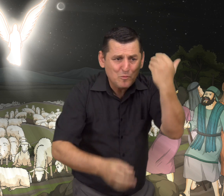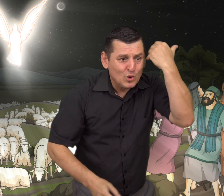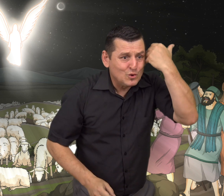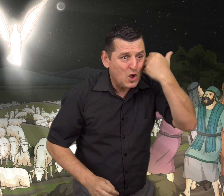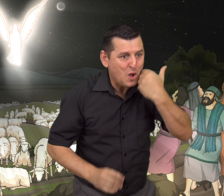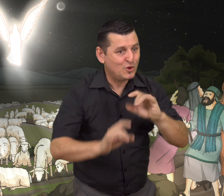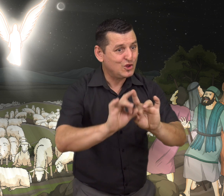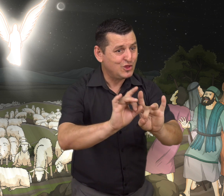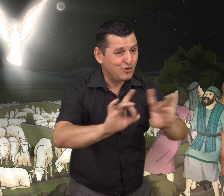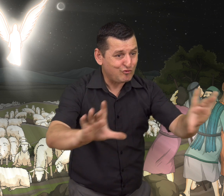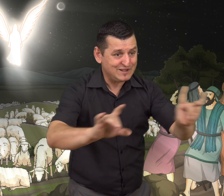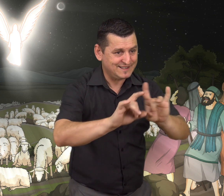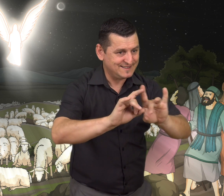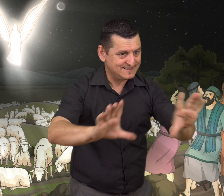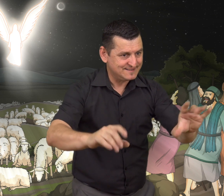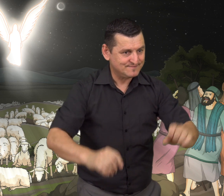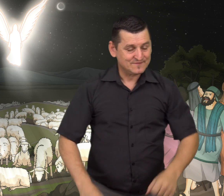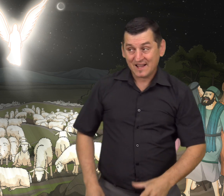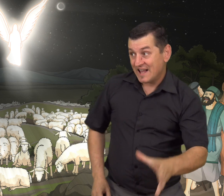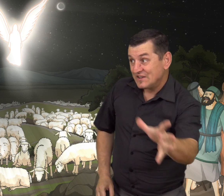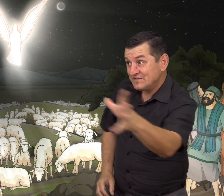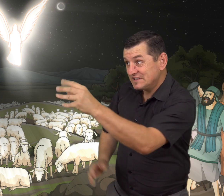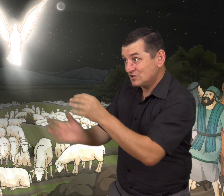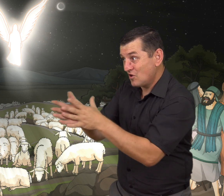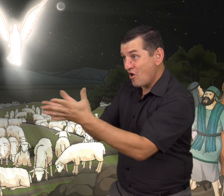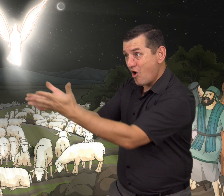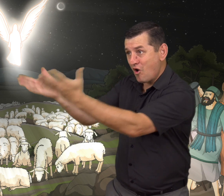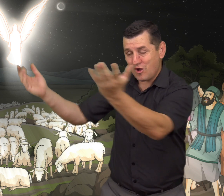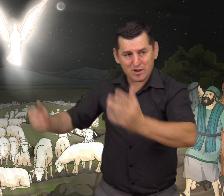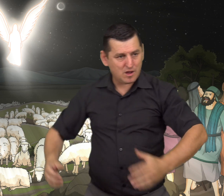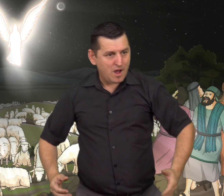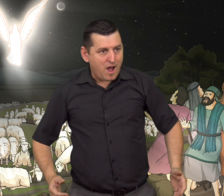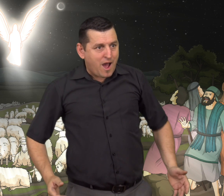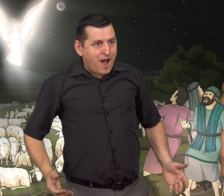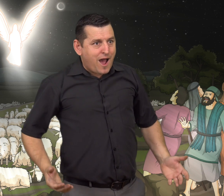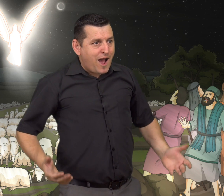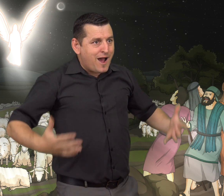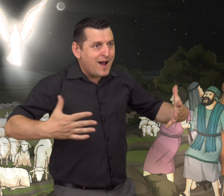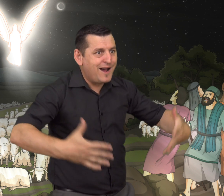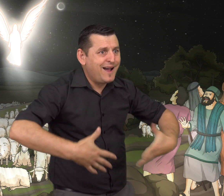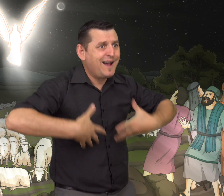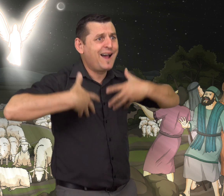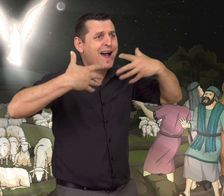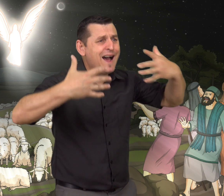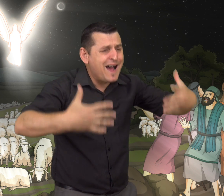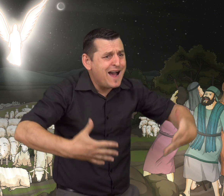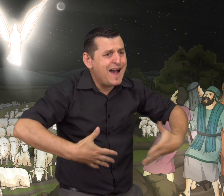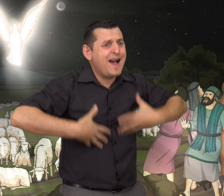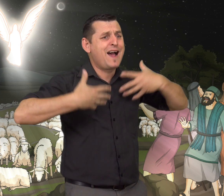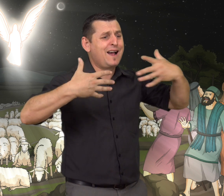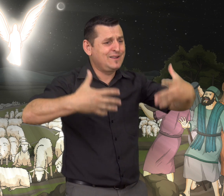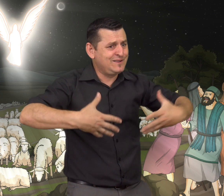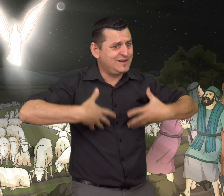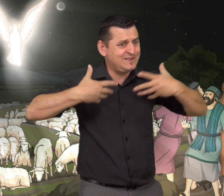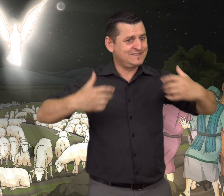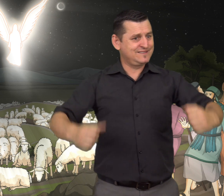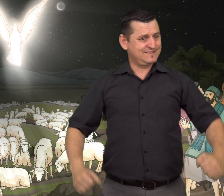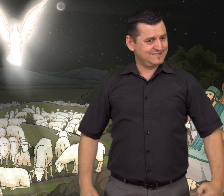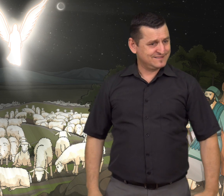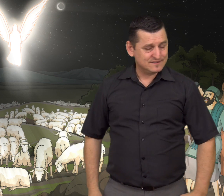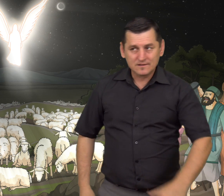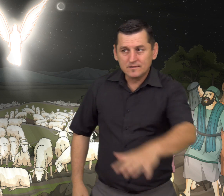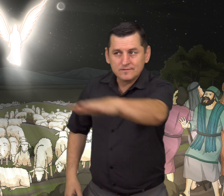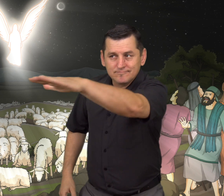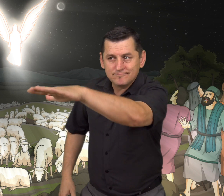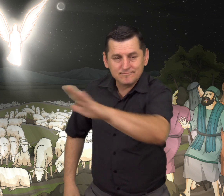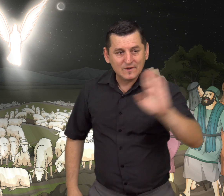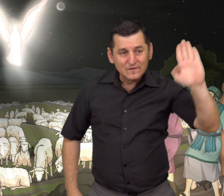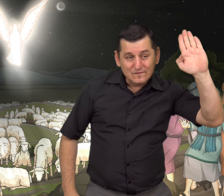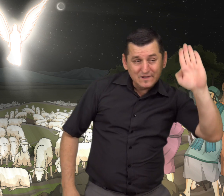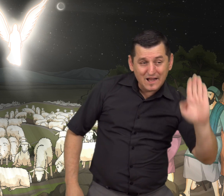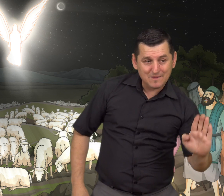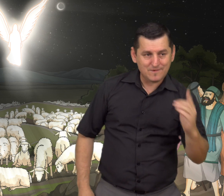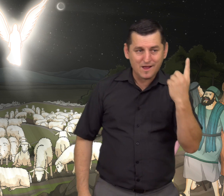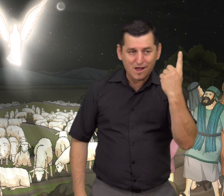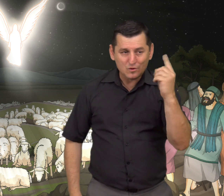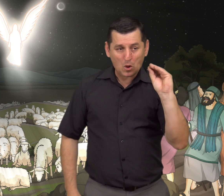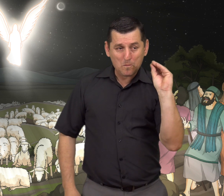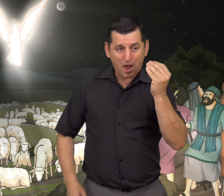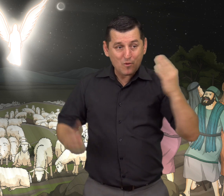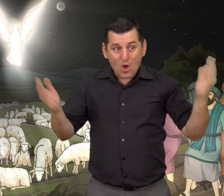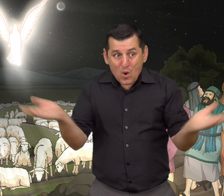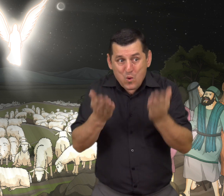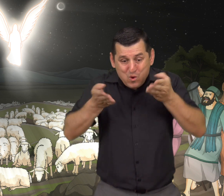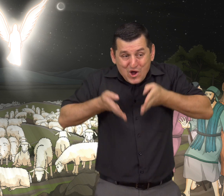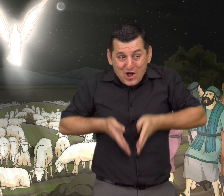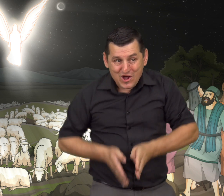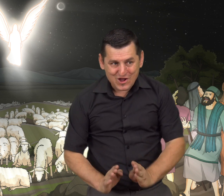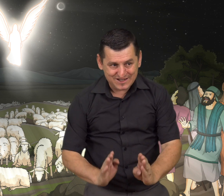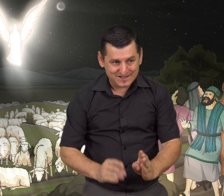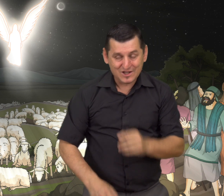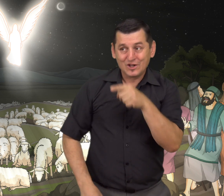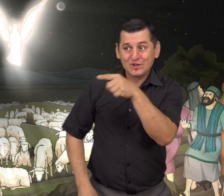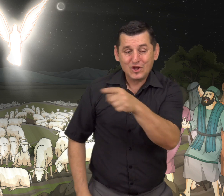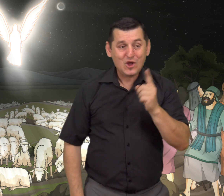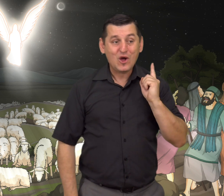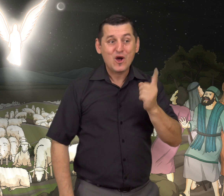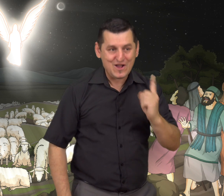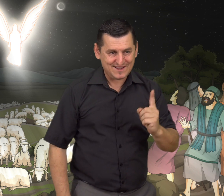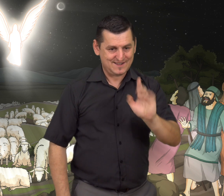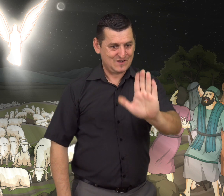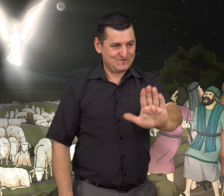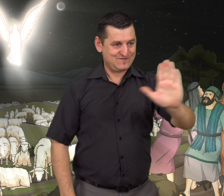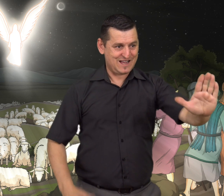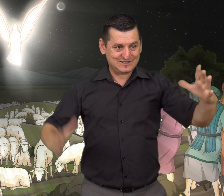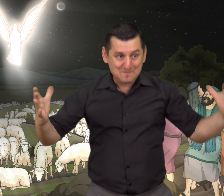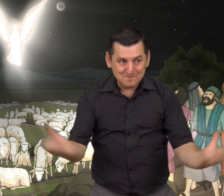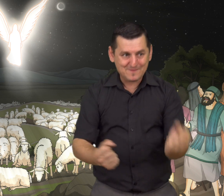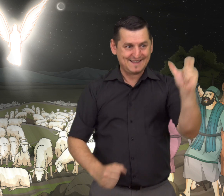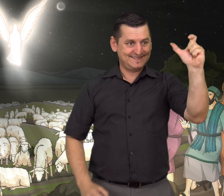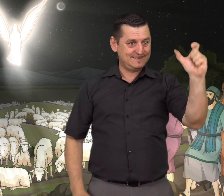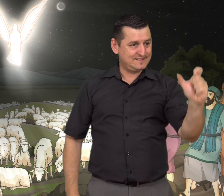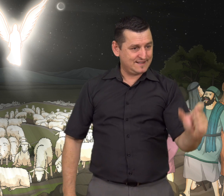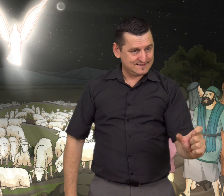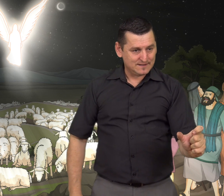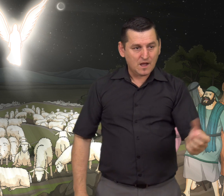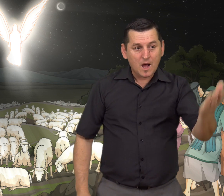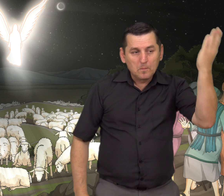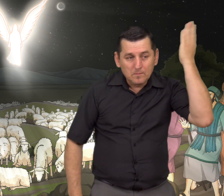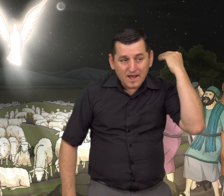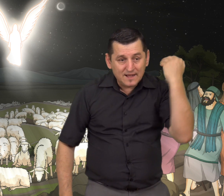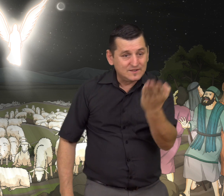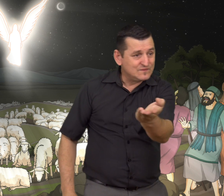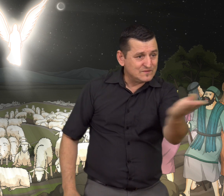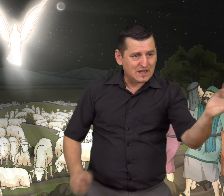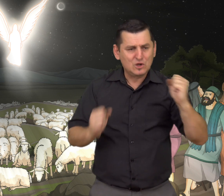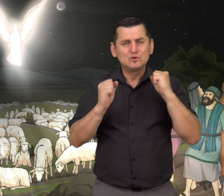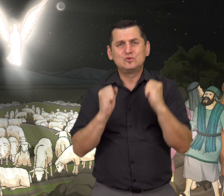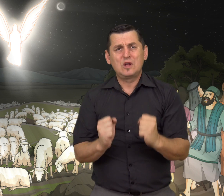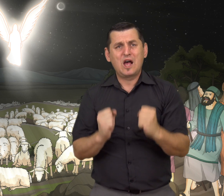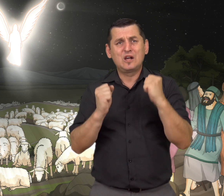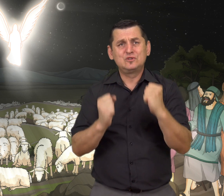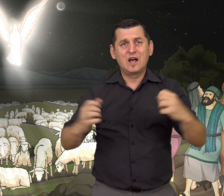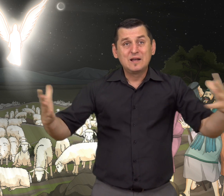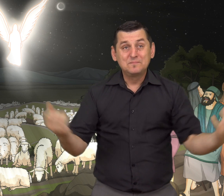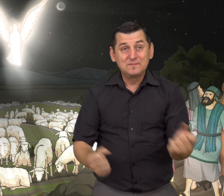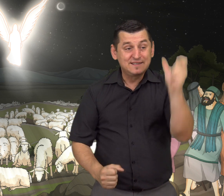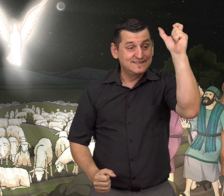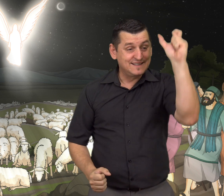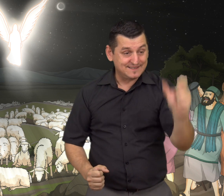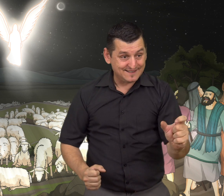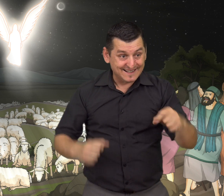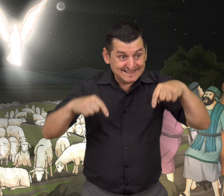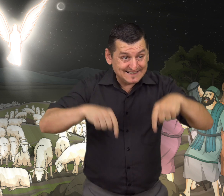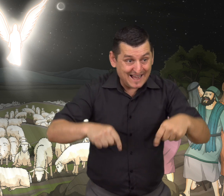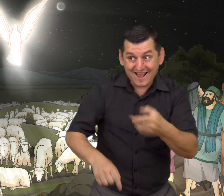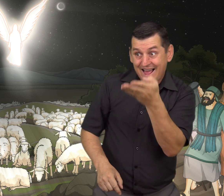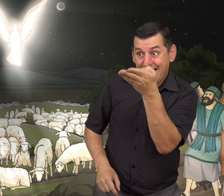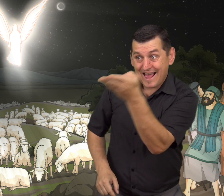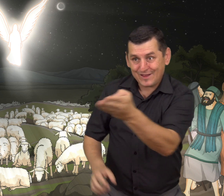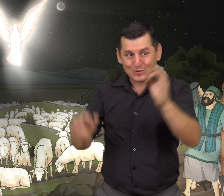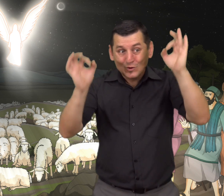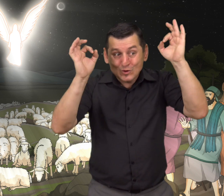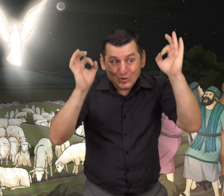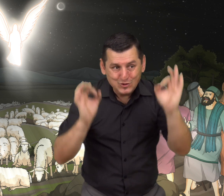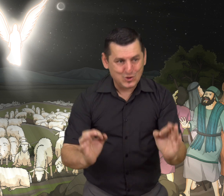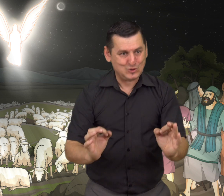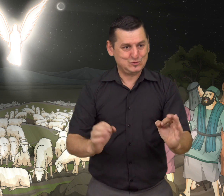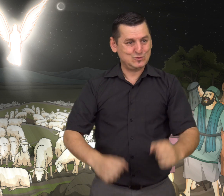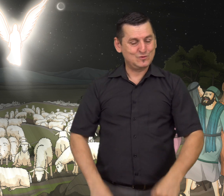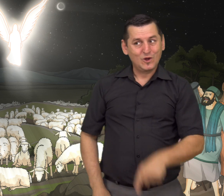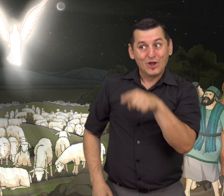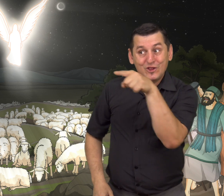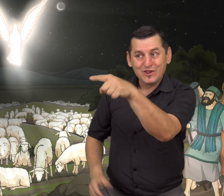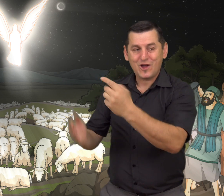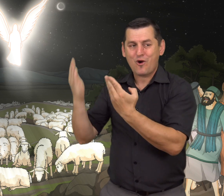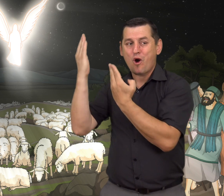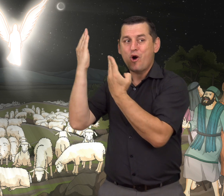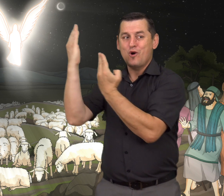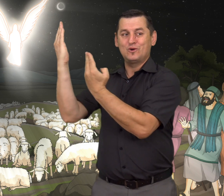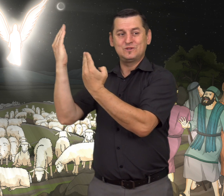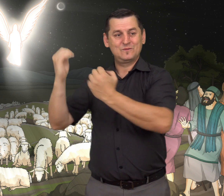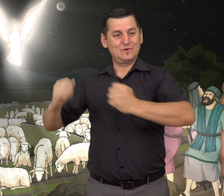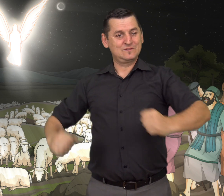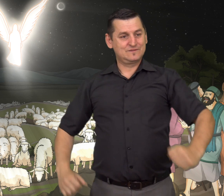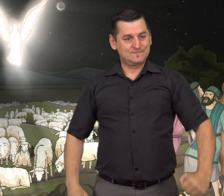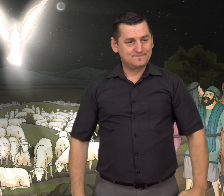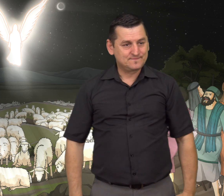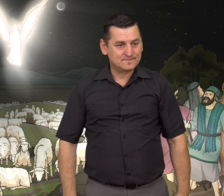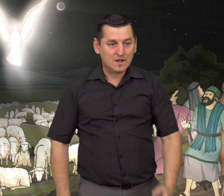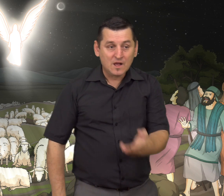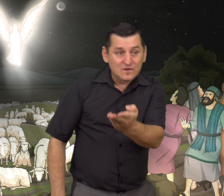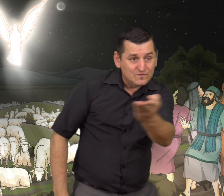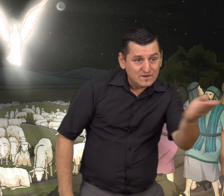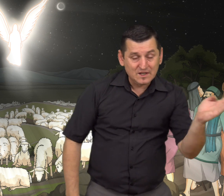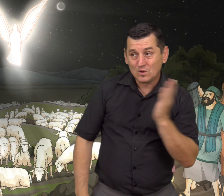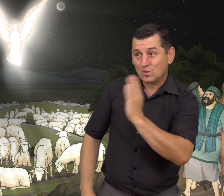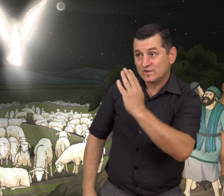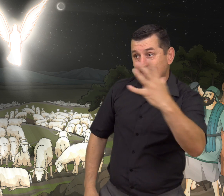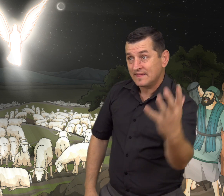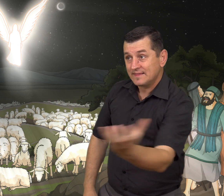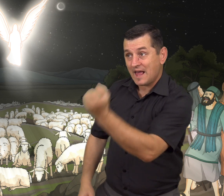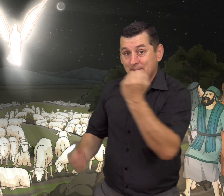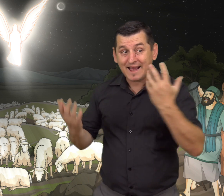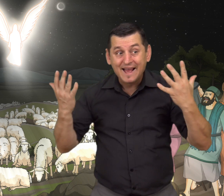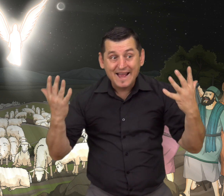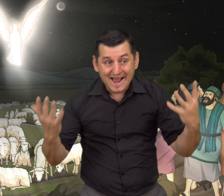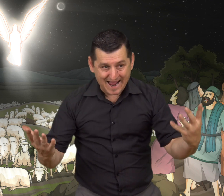For behold, I bring you good news of great joy that will be for all the people: Today in the city of David a Savior has been born to you.